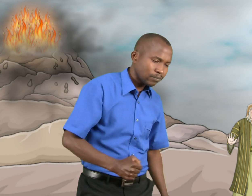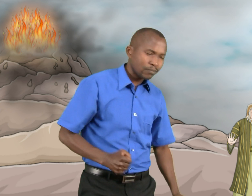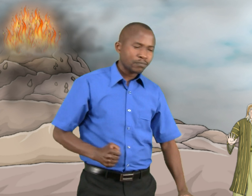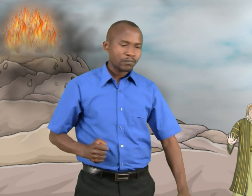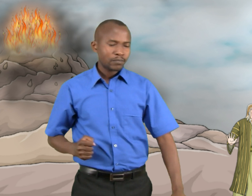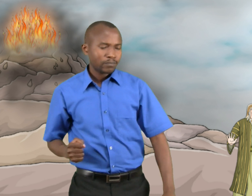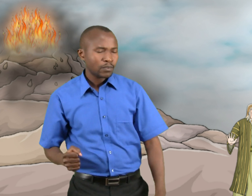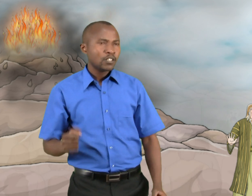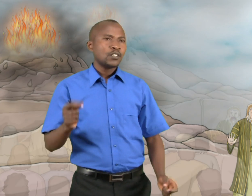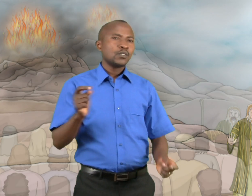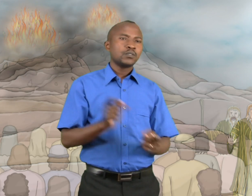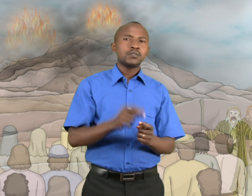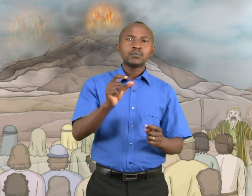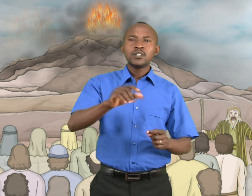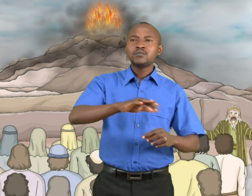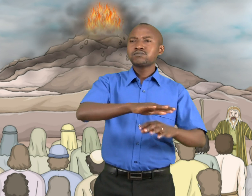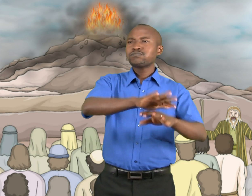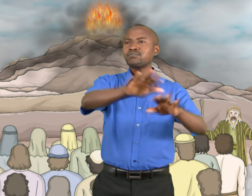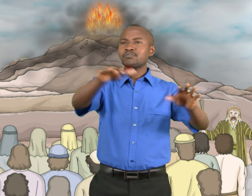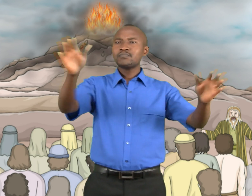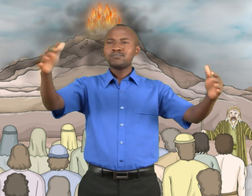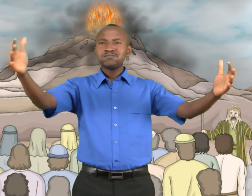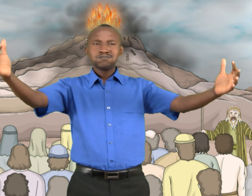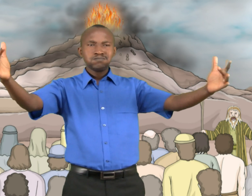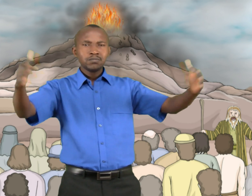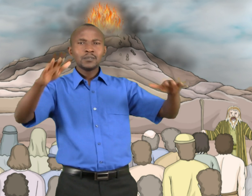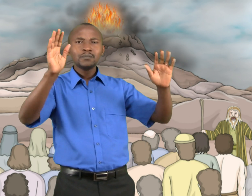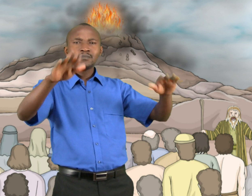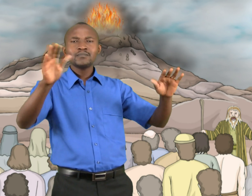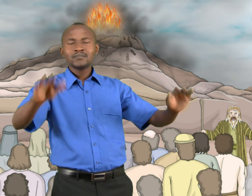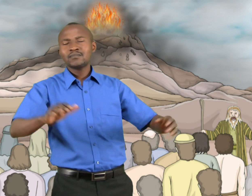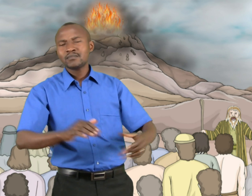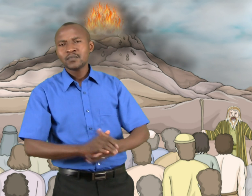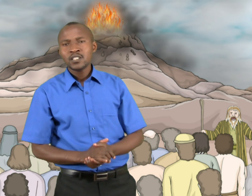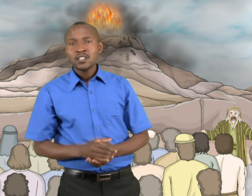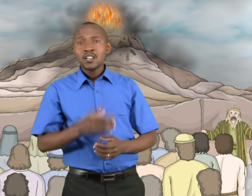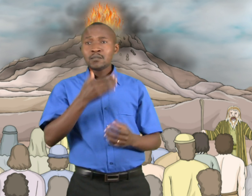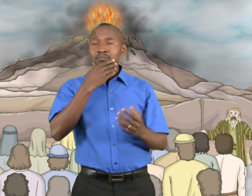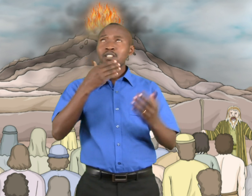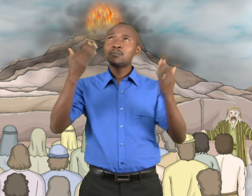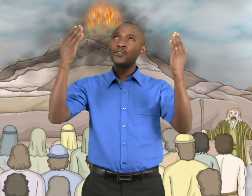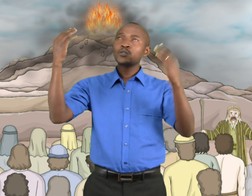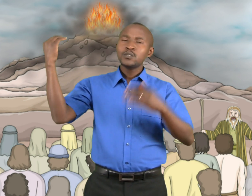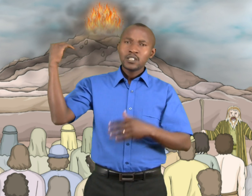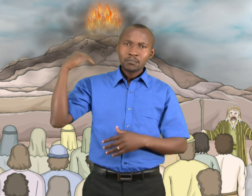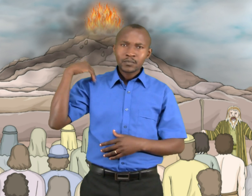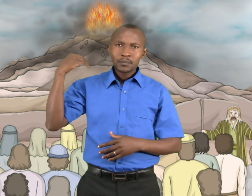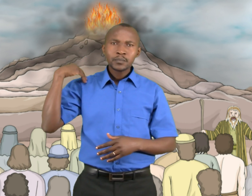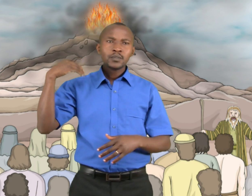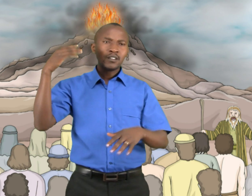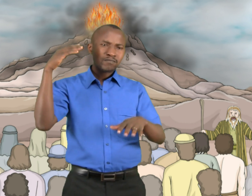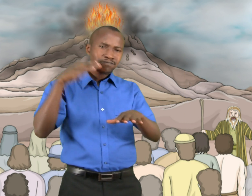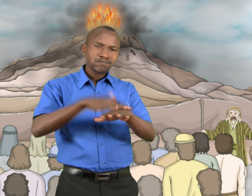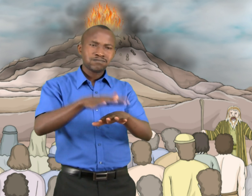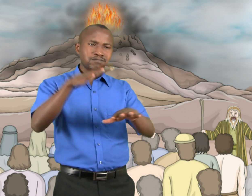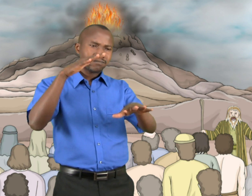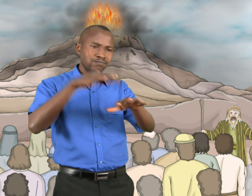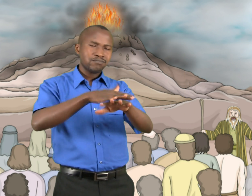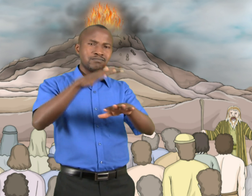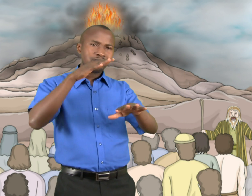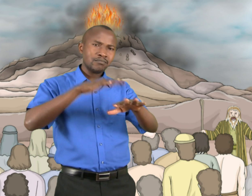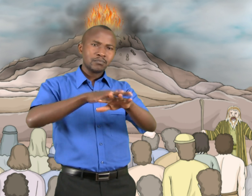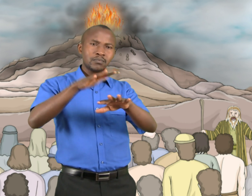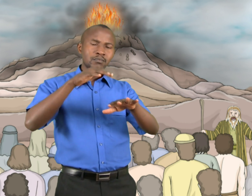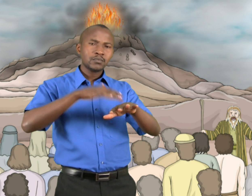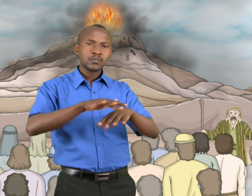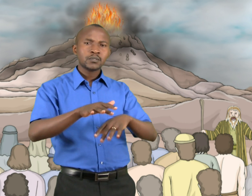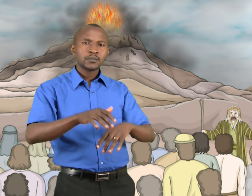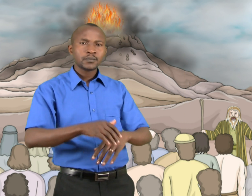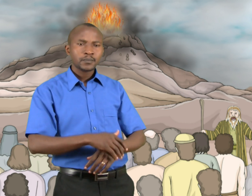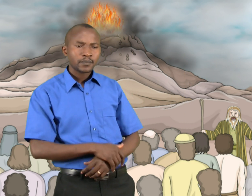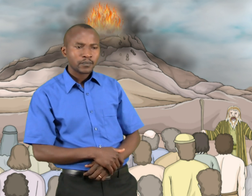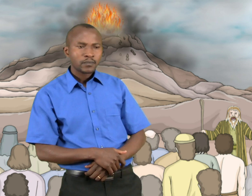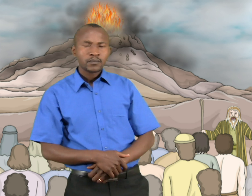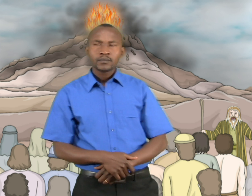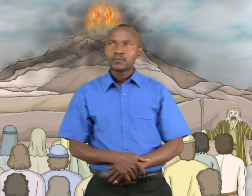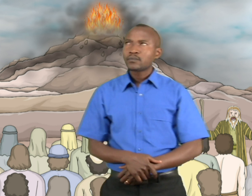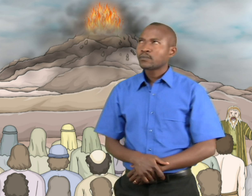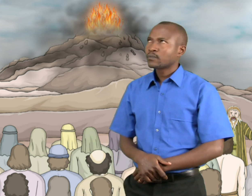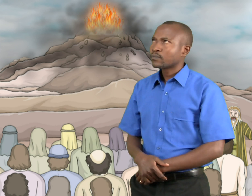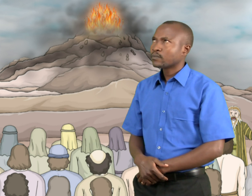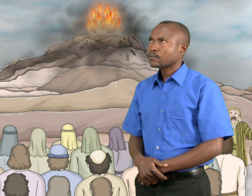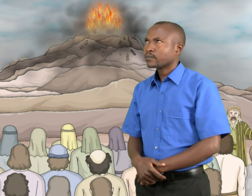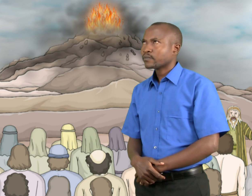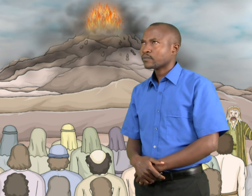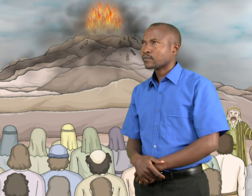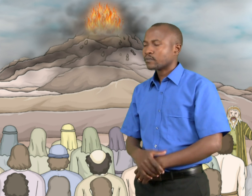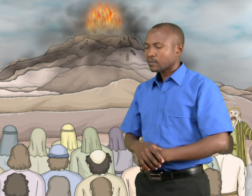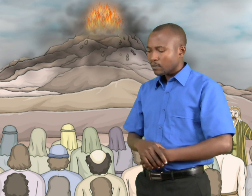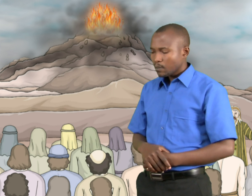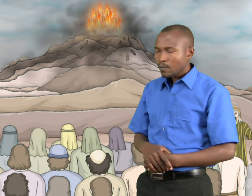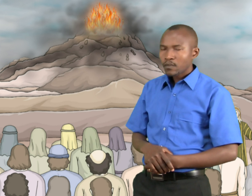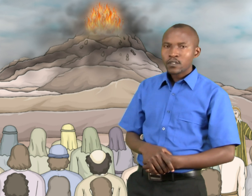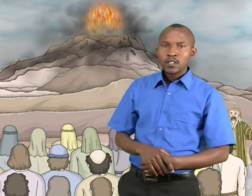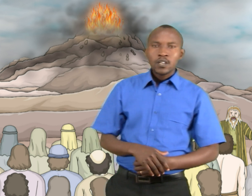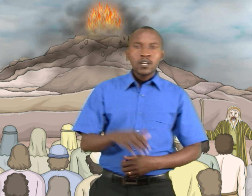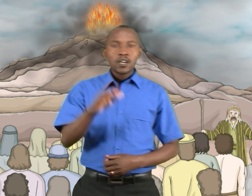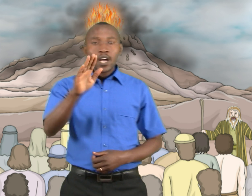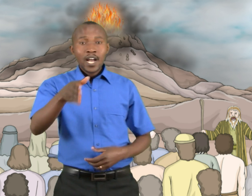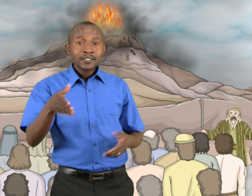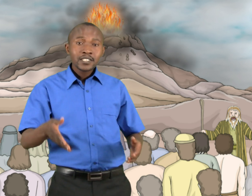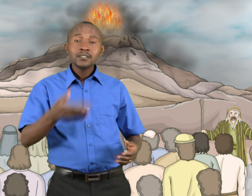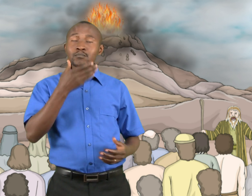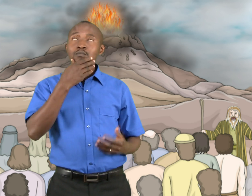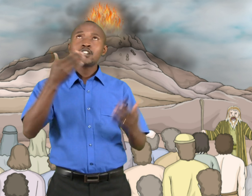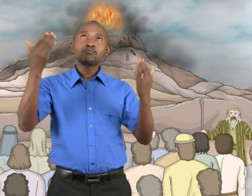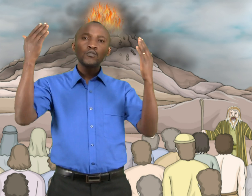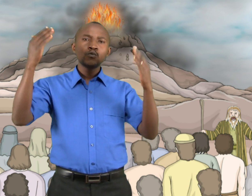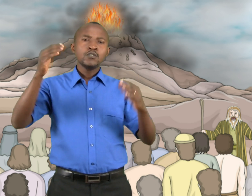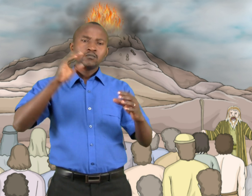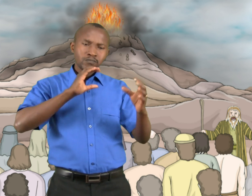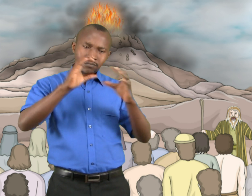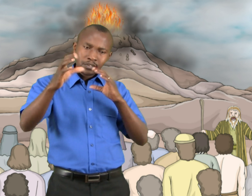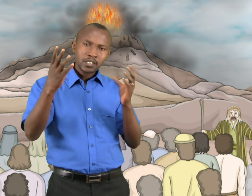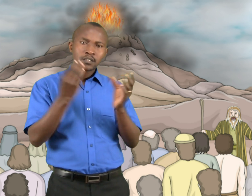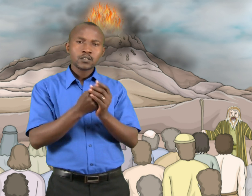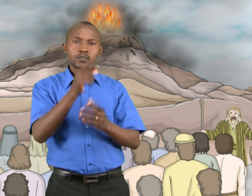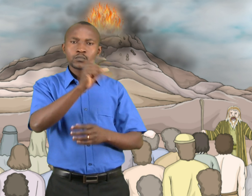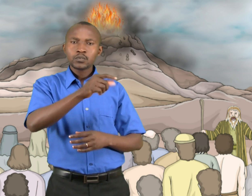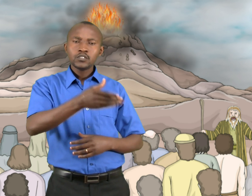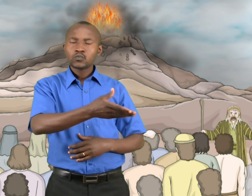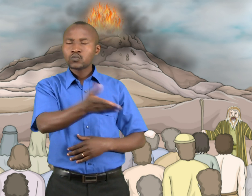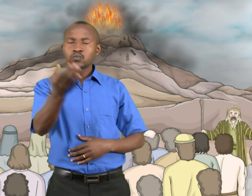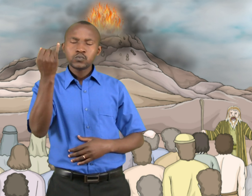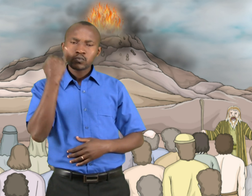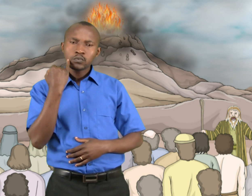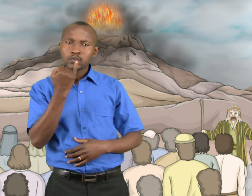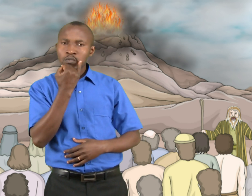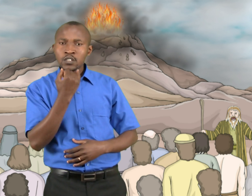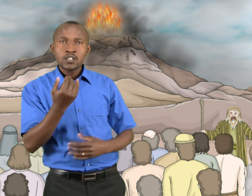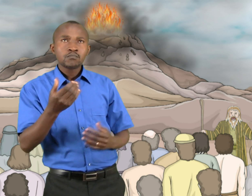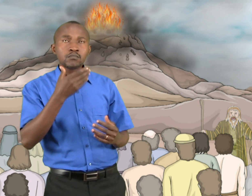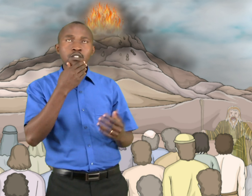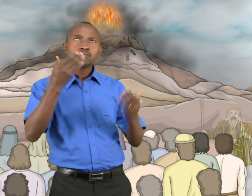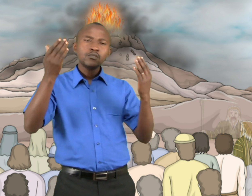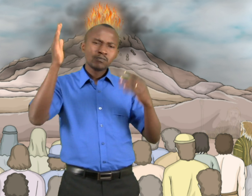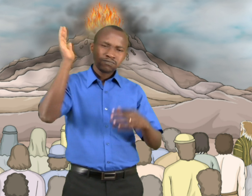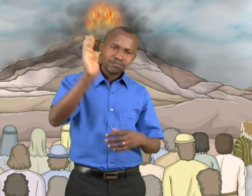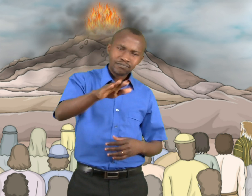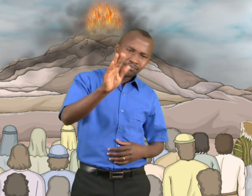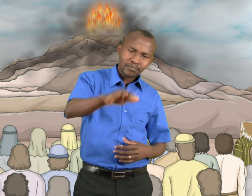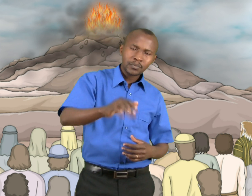So Moses went down to the people and spoke to them.